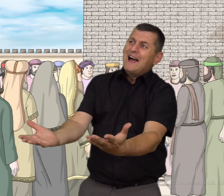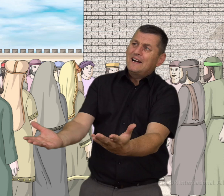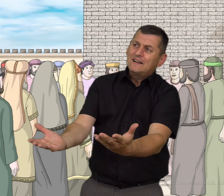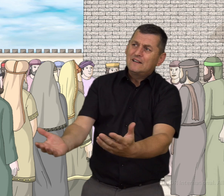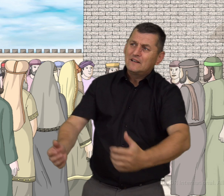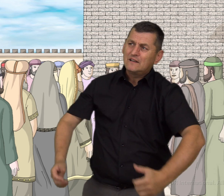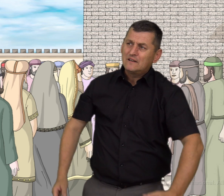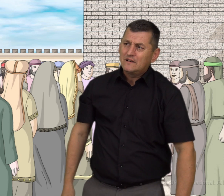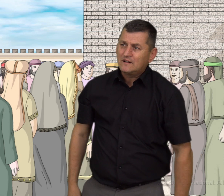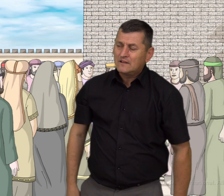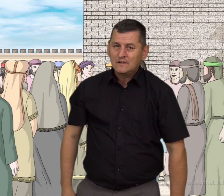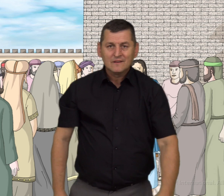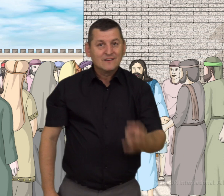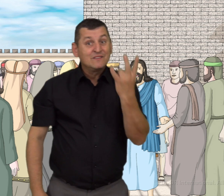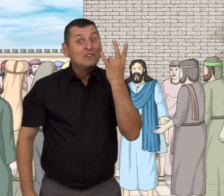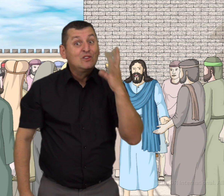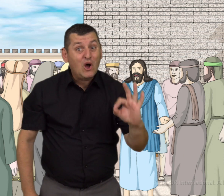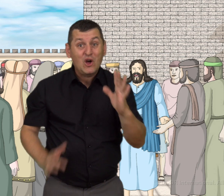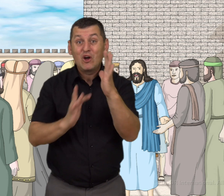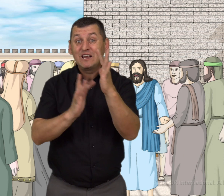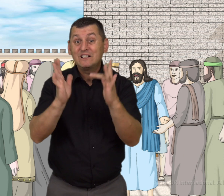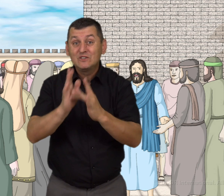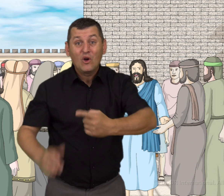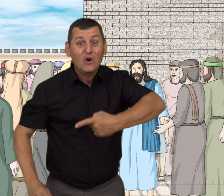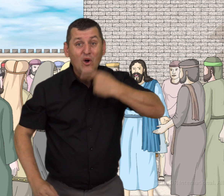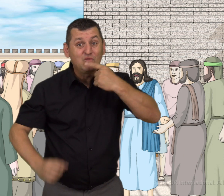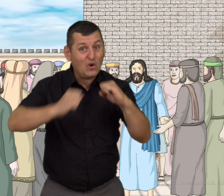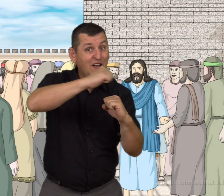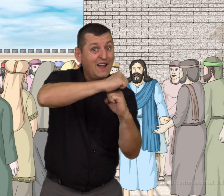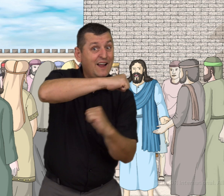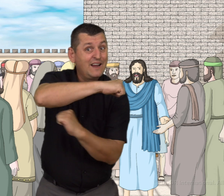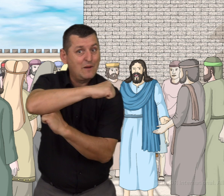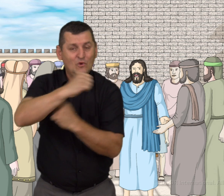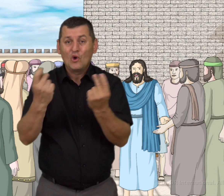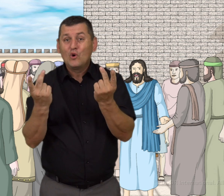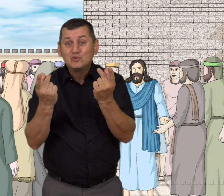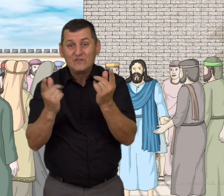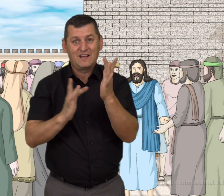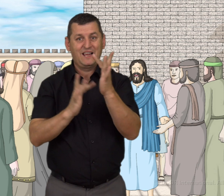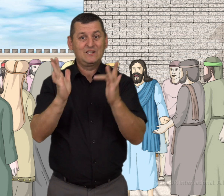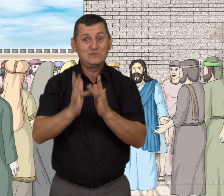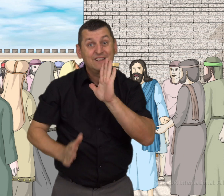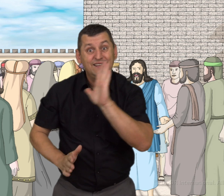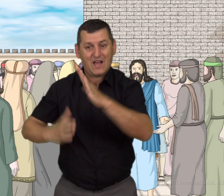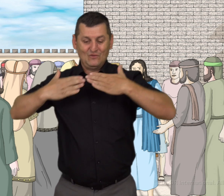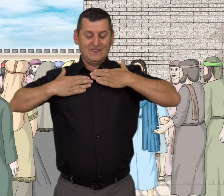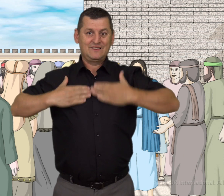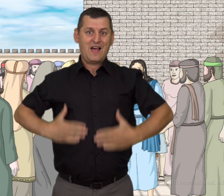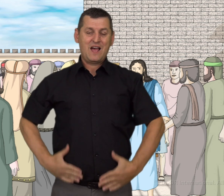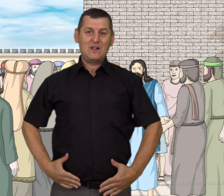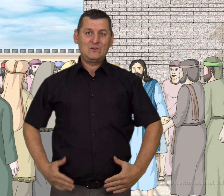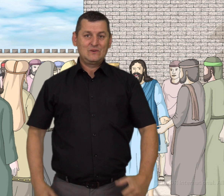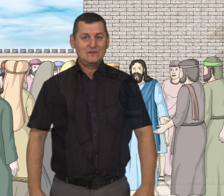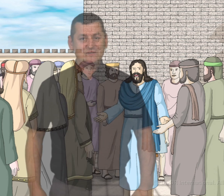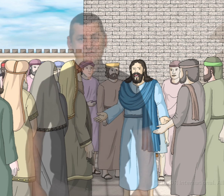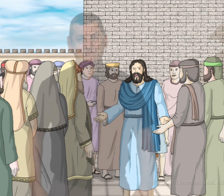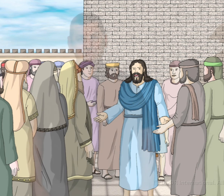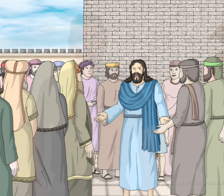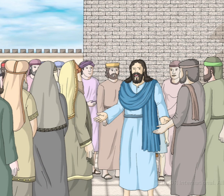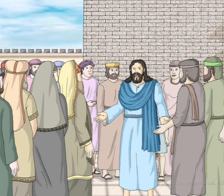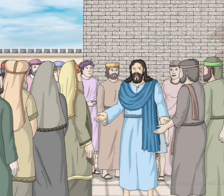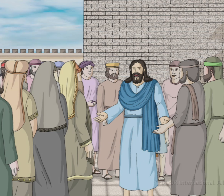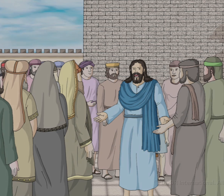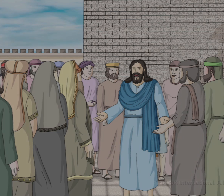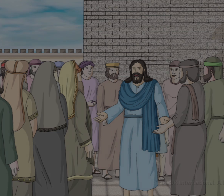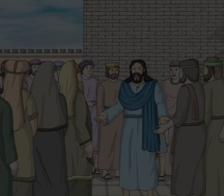But Jesus was speaking about the temple of His body.